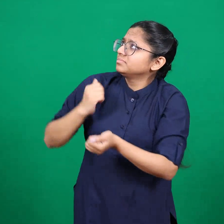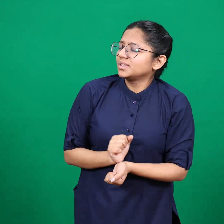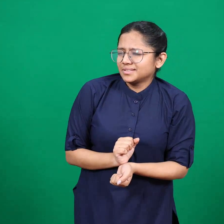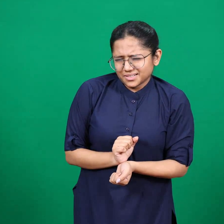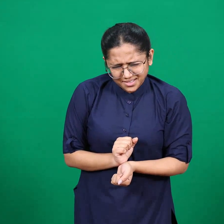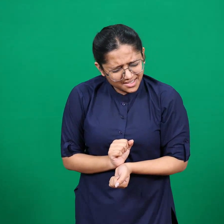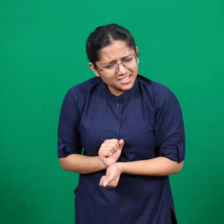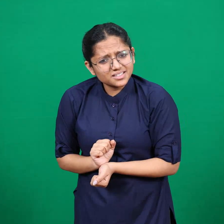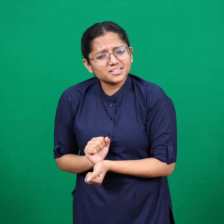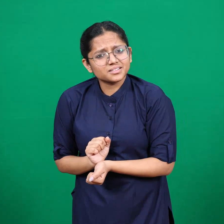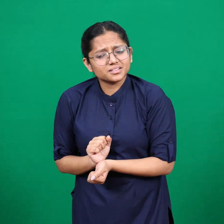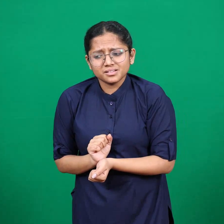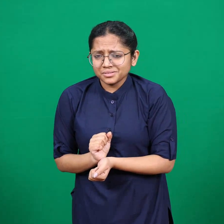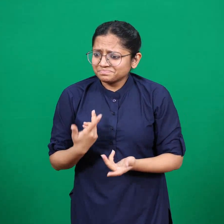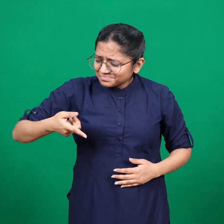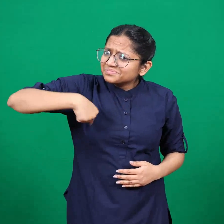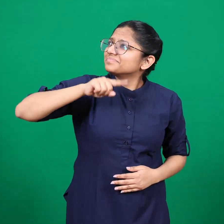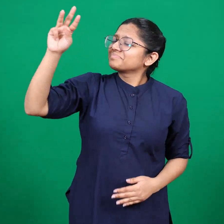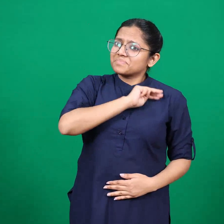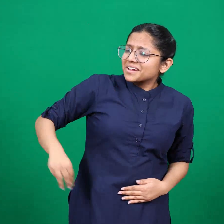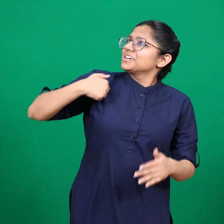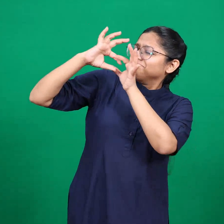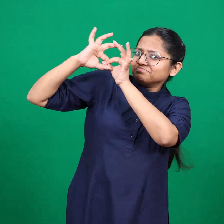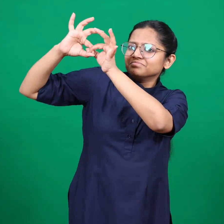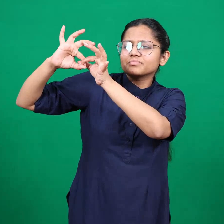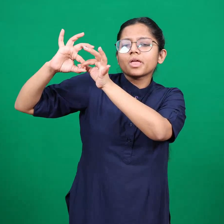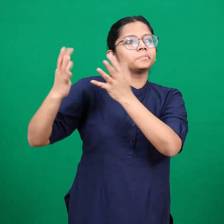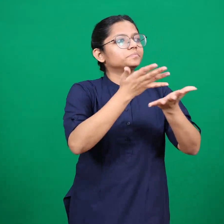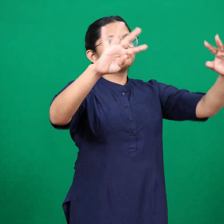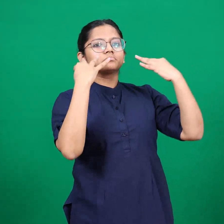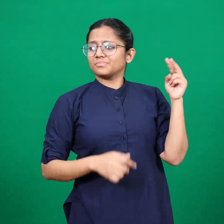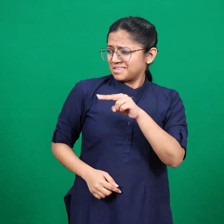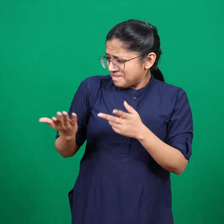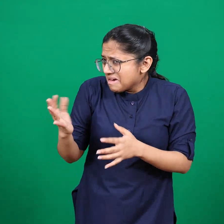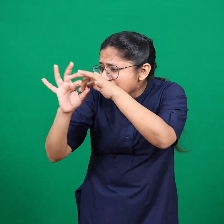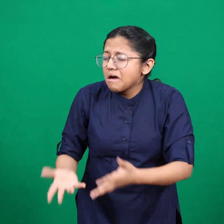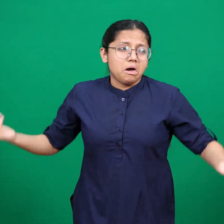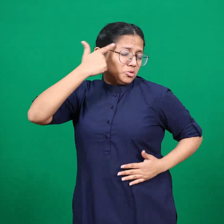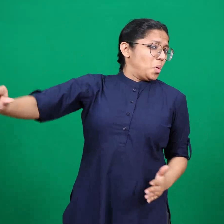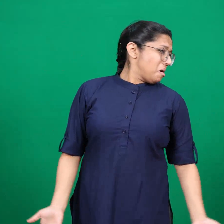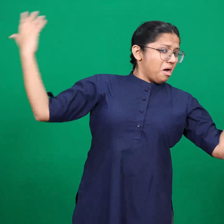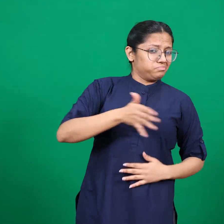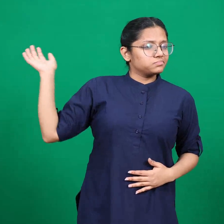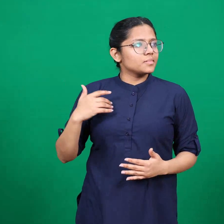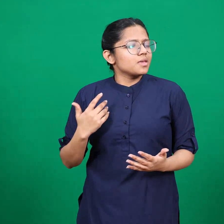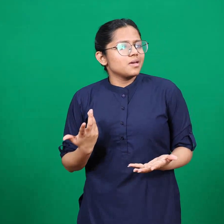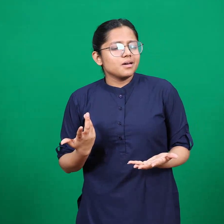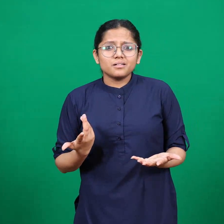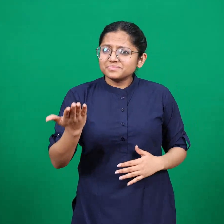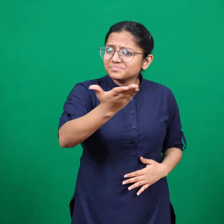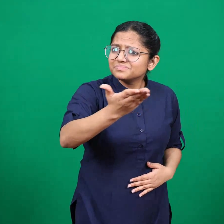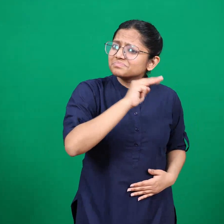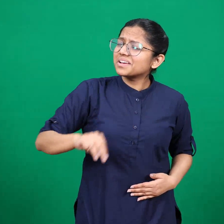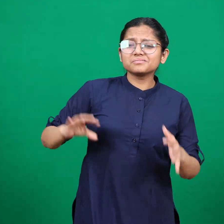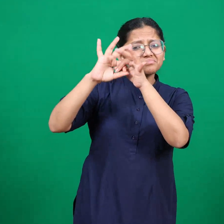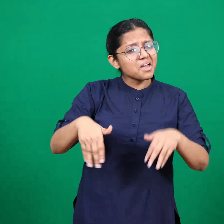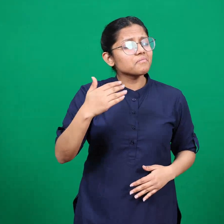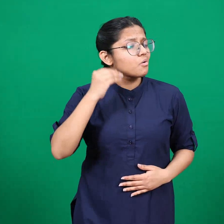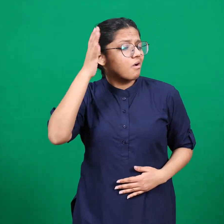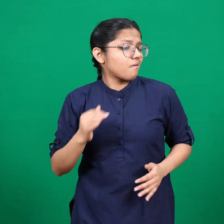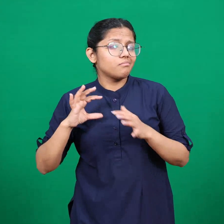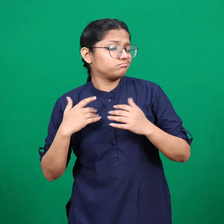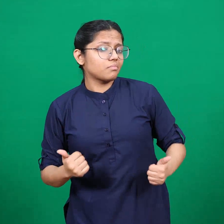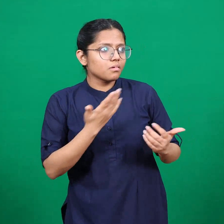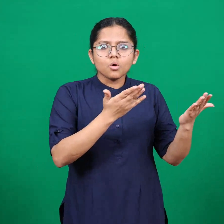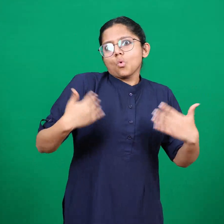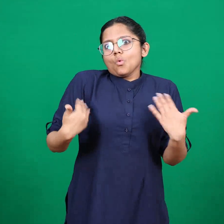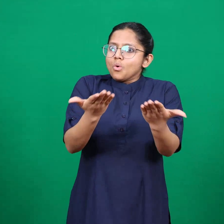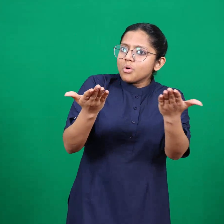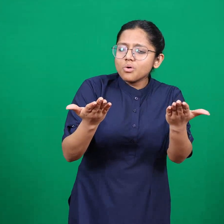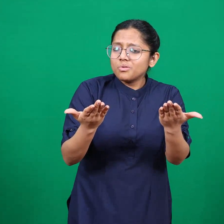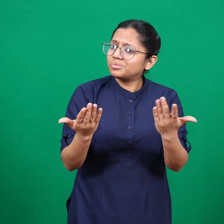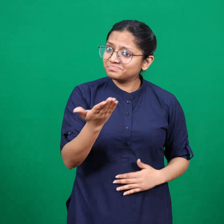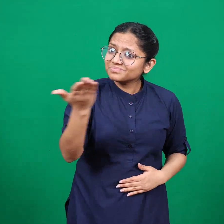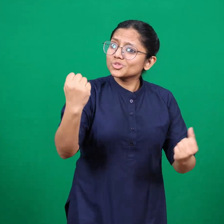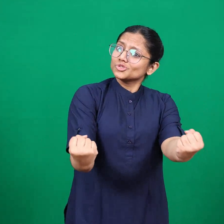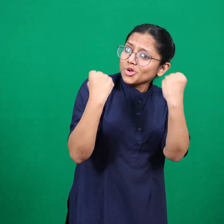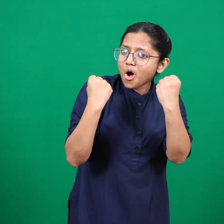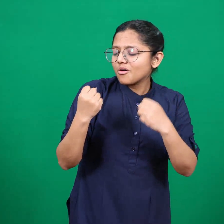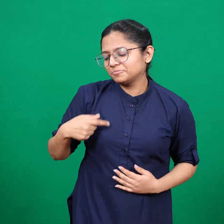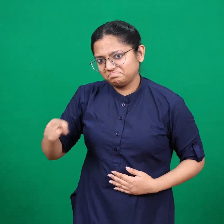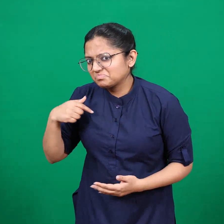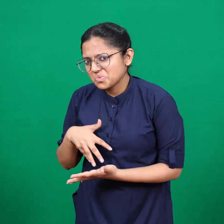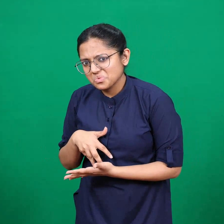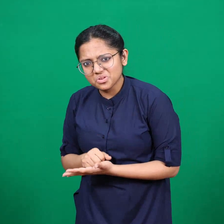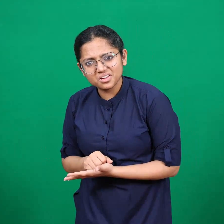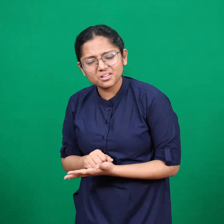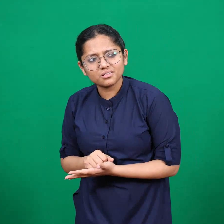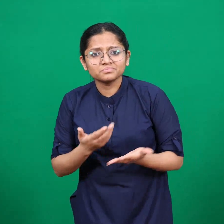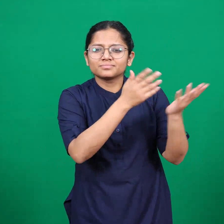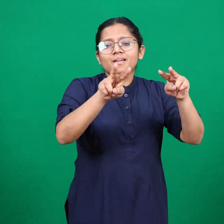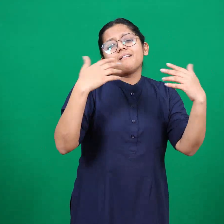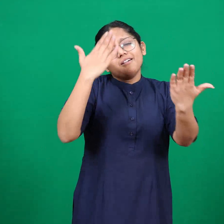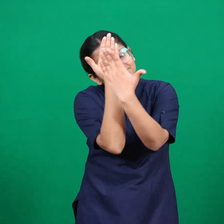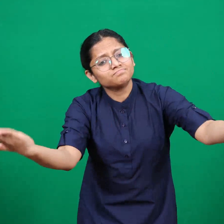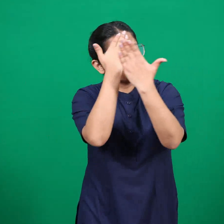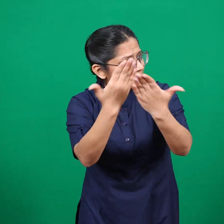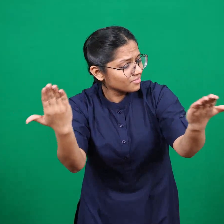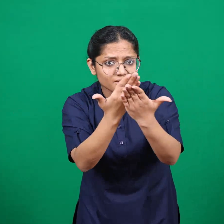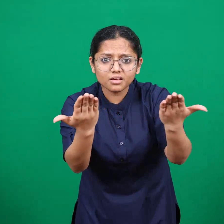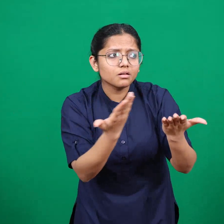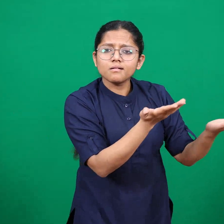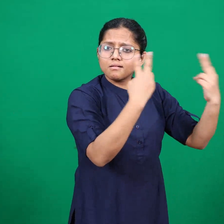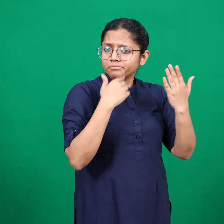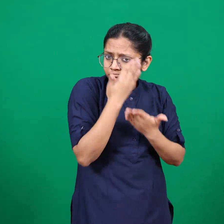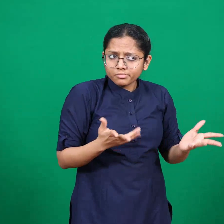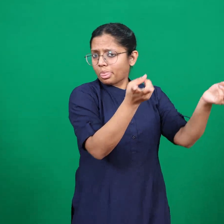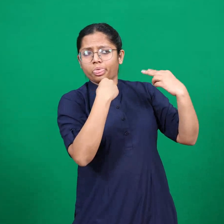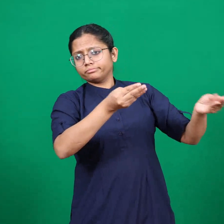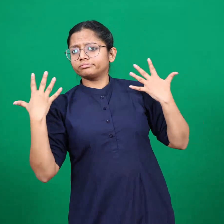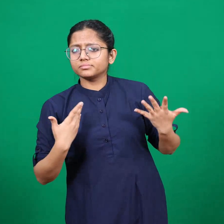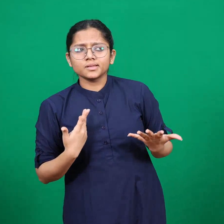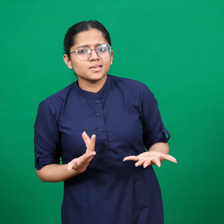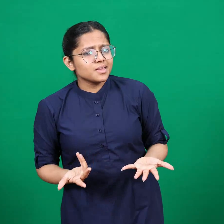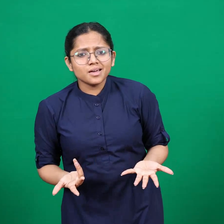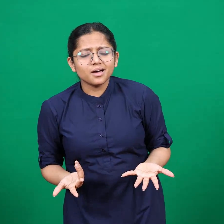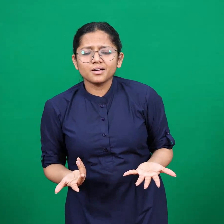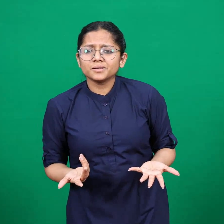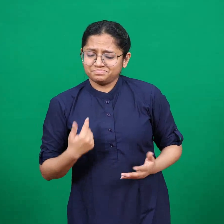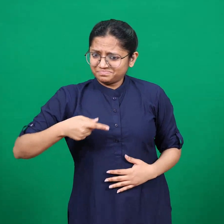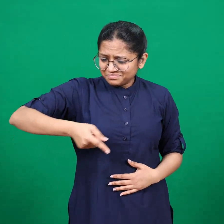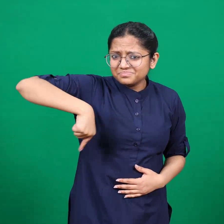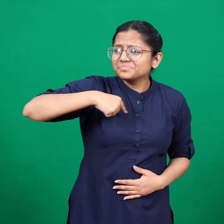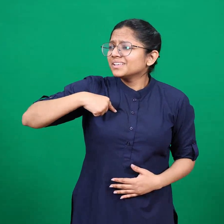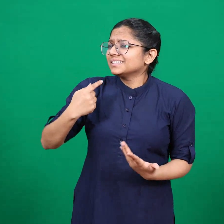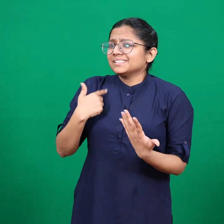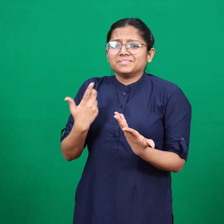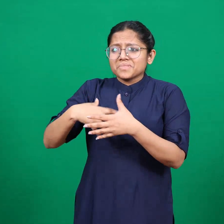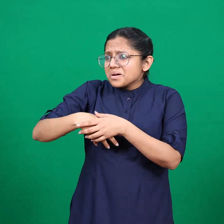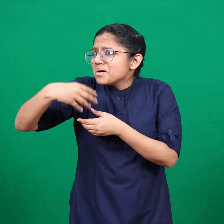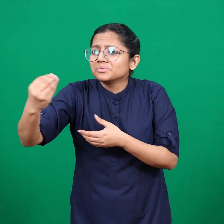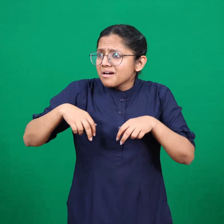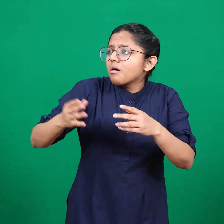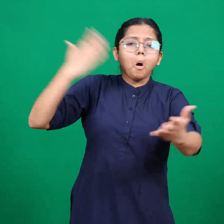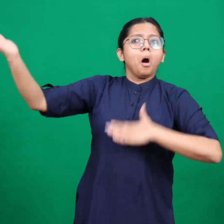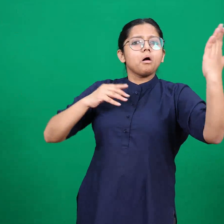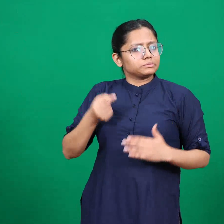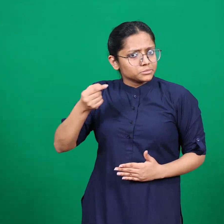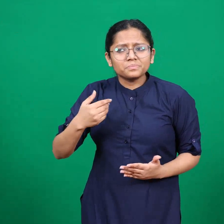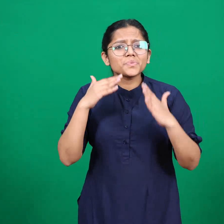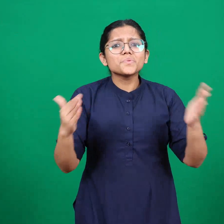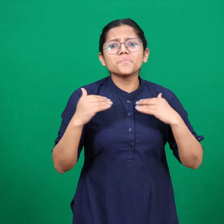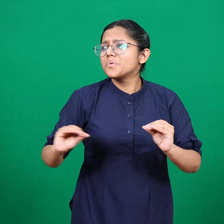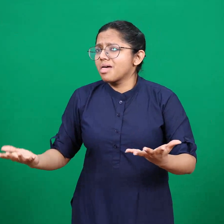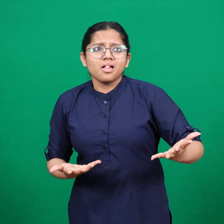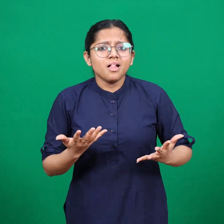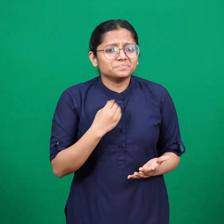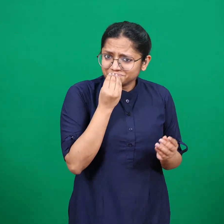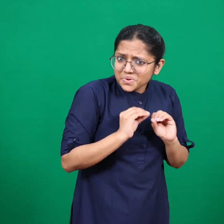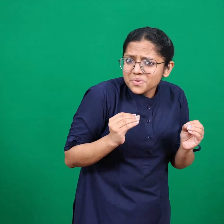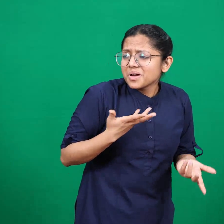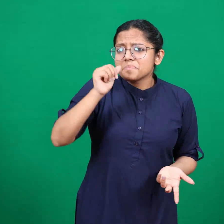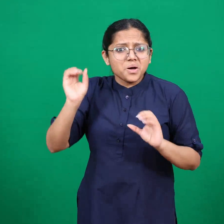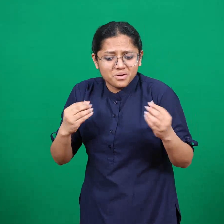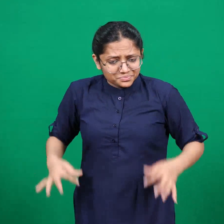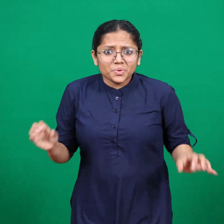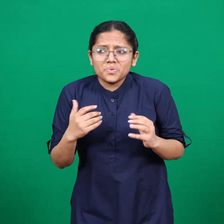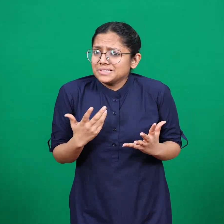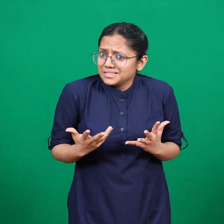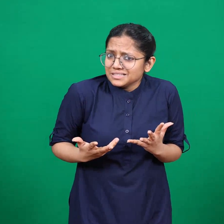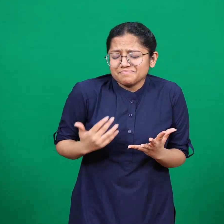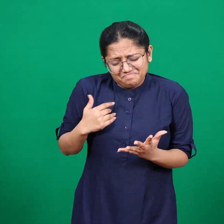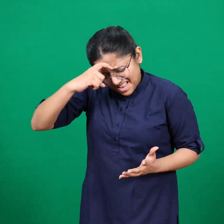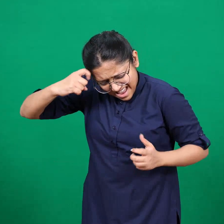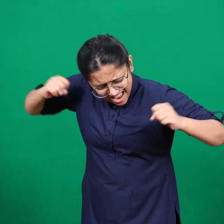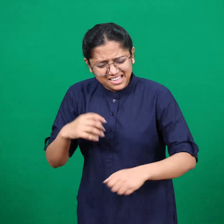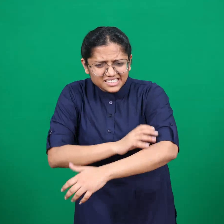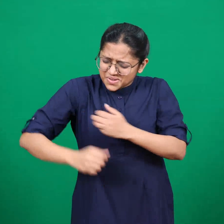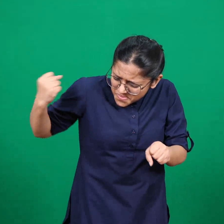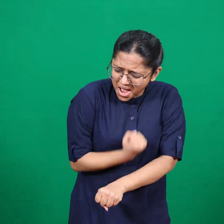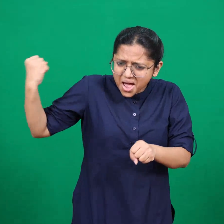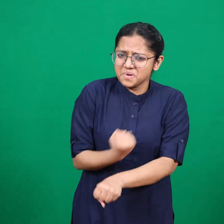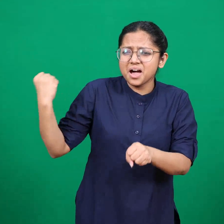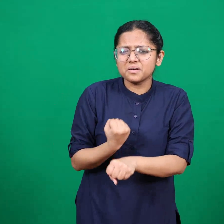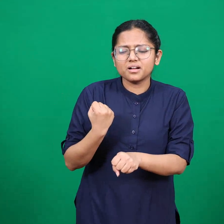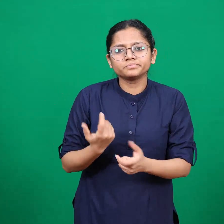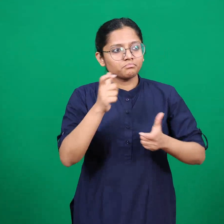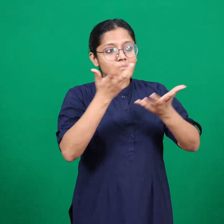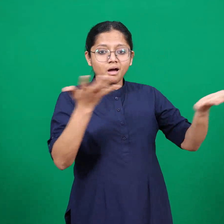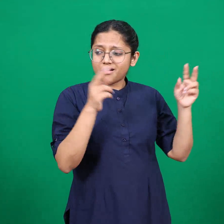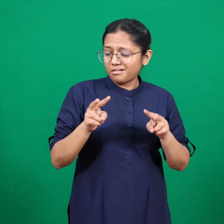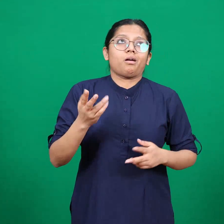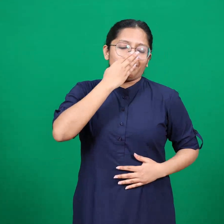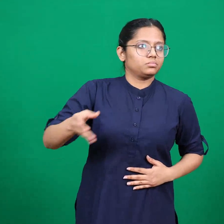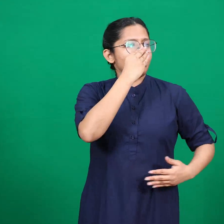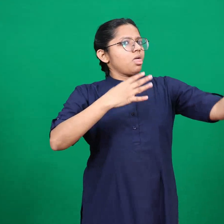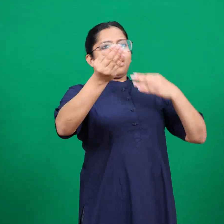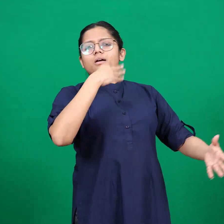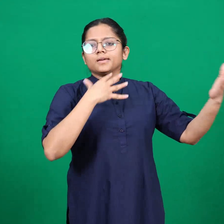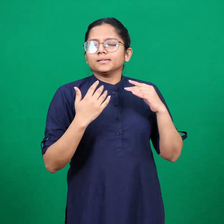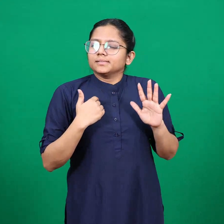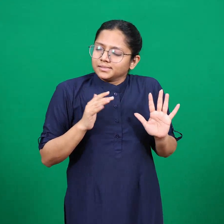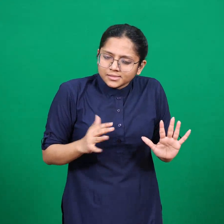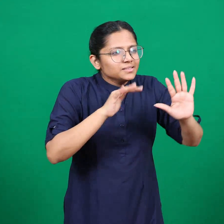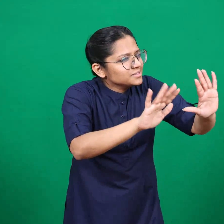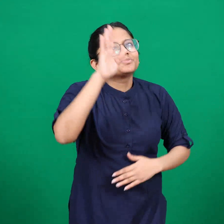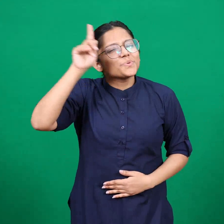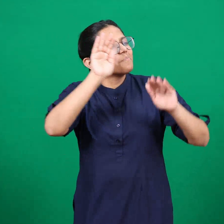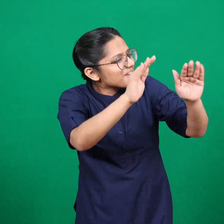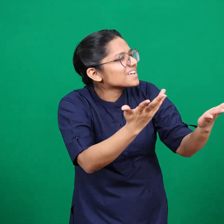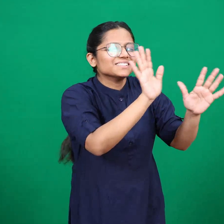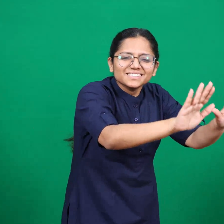We are fools for Christ, but you are wise in Christ. We are weak, but you are strong. You are honored, but we are dishonored. To this very hour we are hungry and thirsty, we are poorly clothed, we are brutally treated, we are homeless.